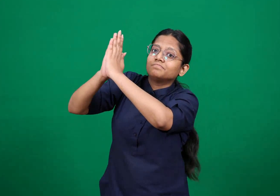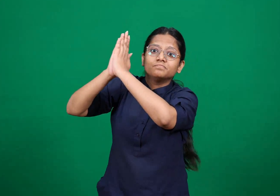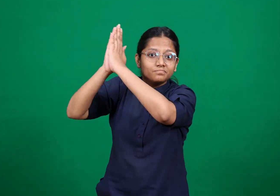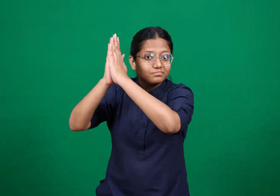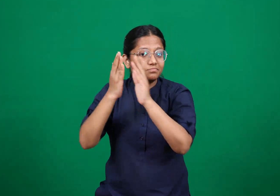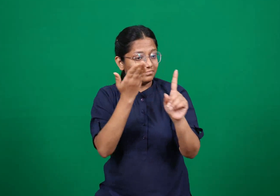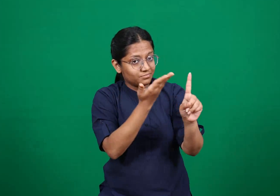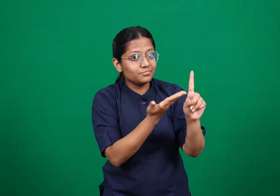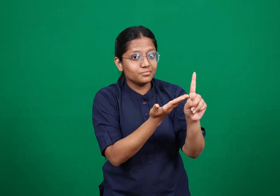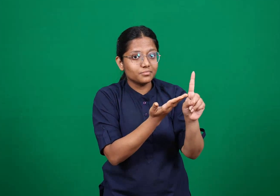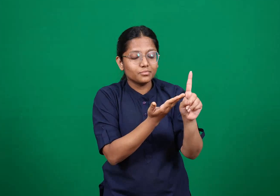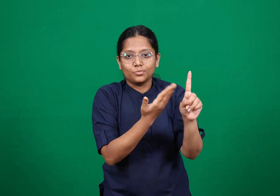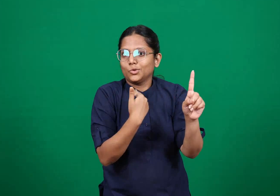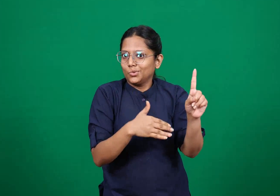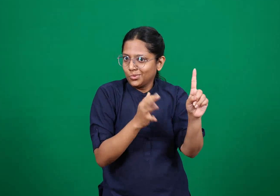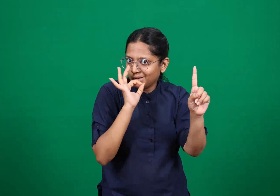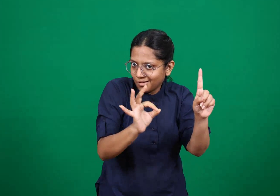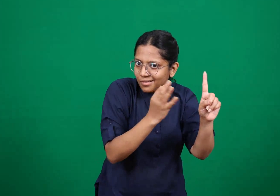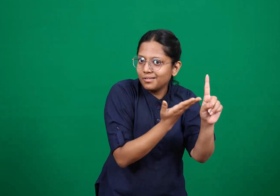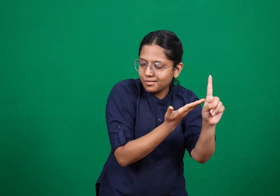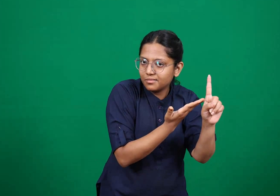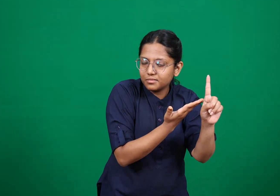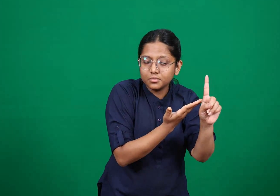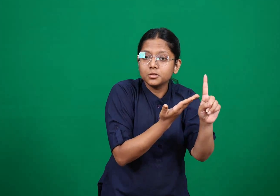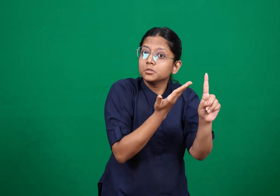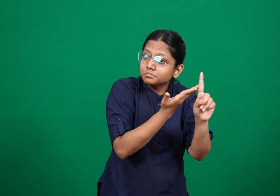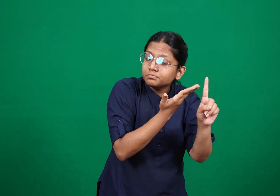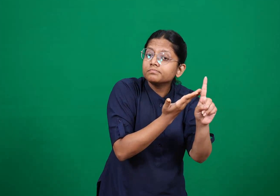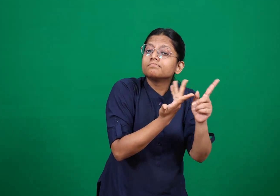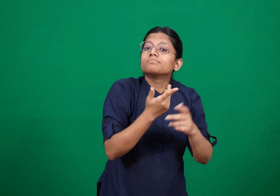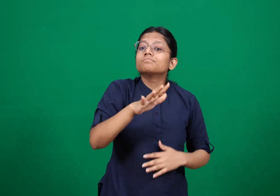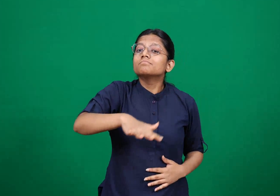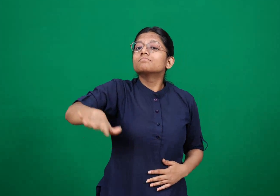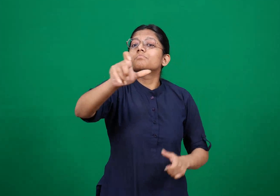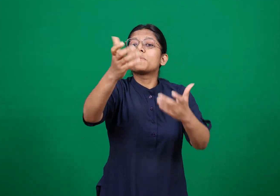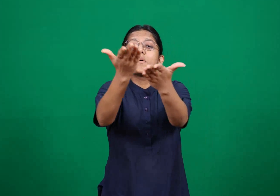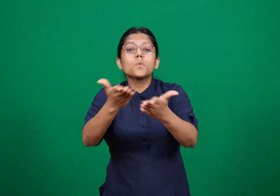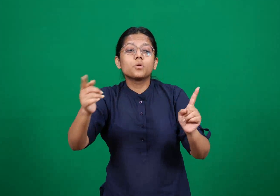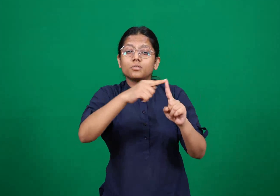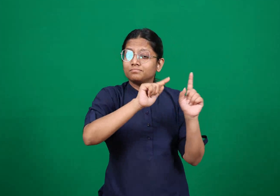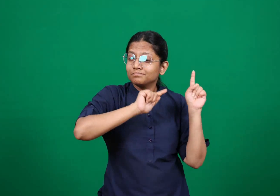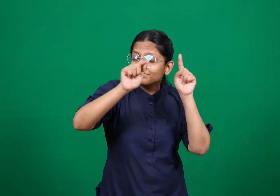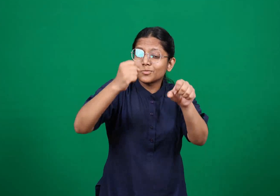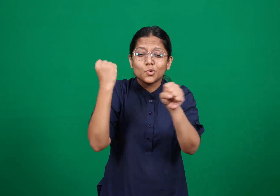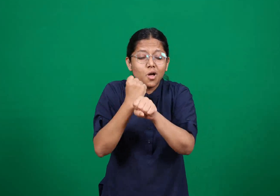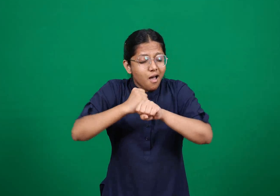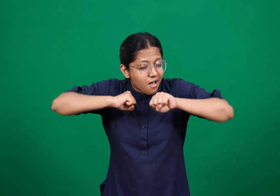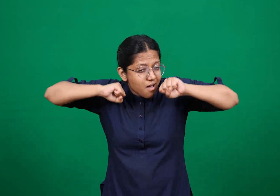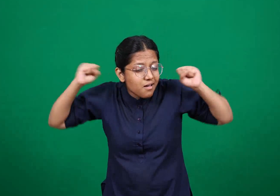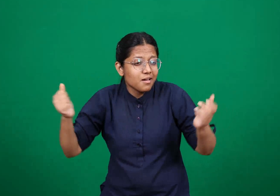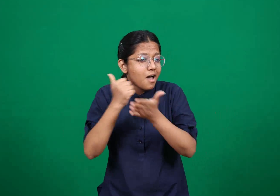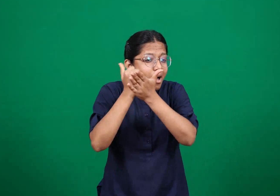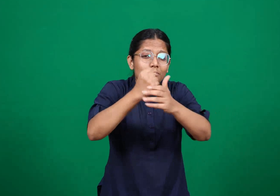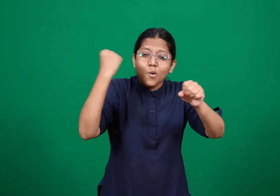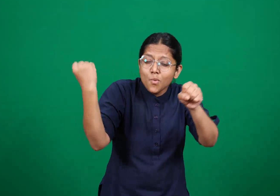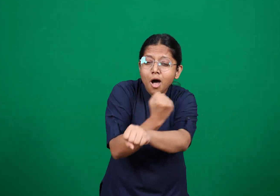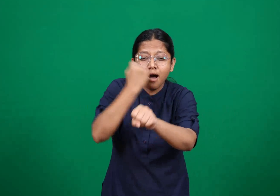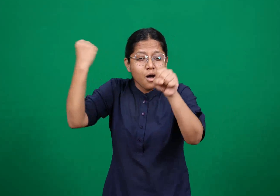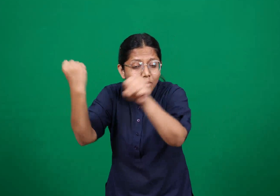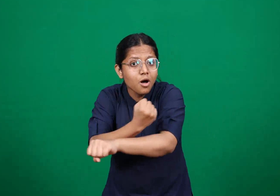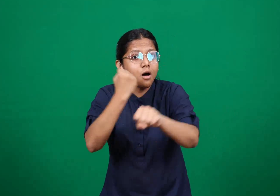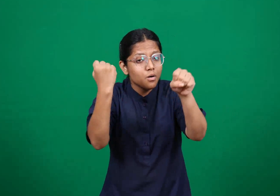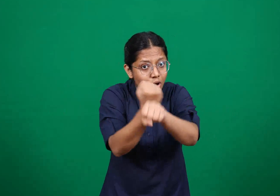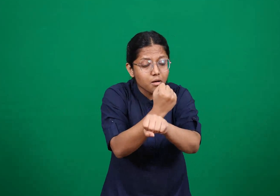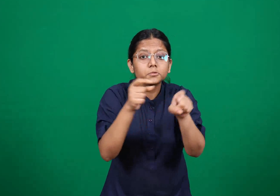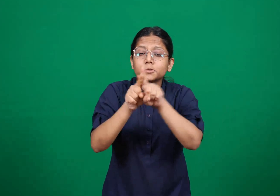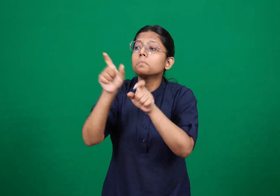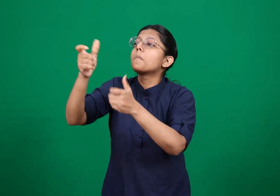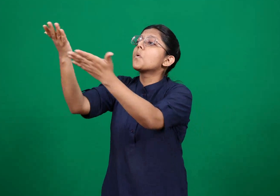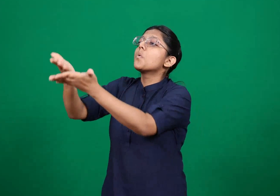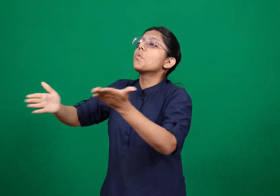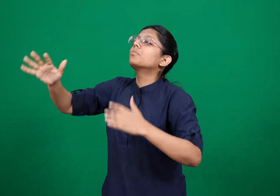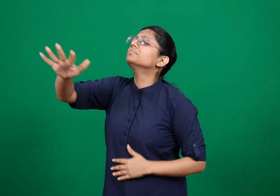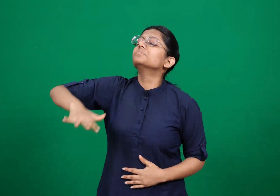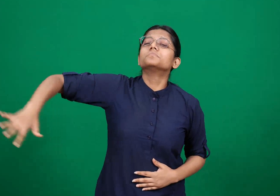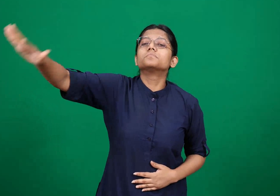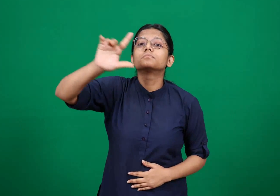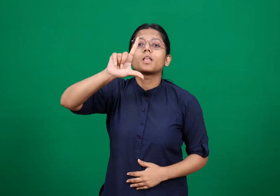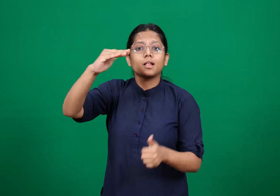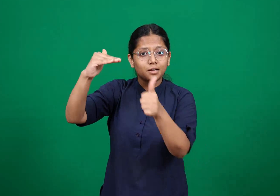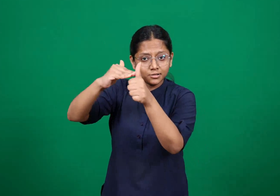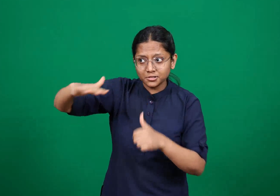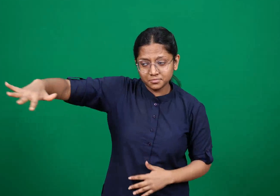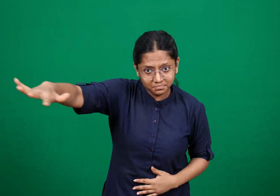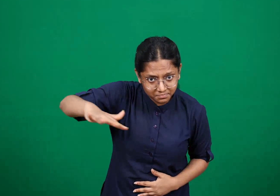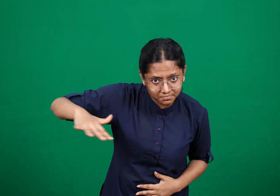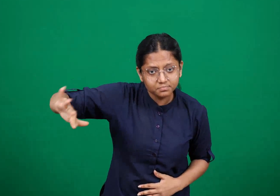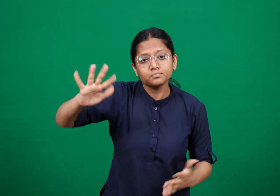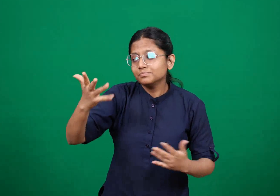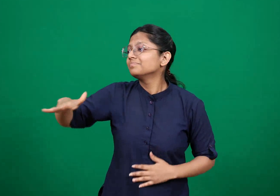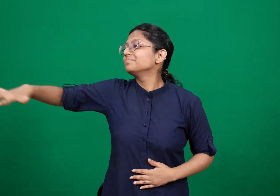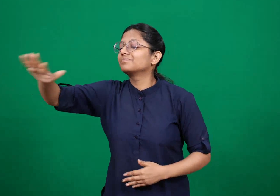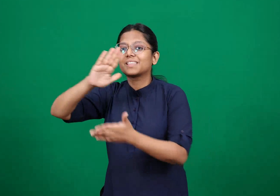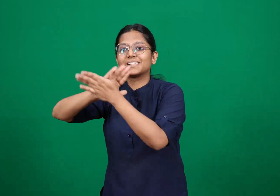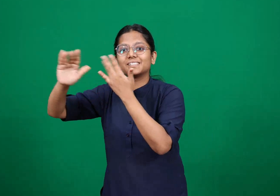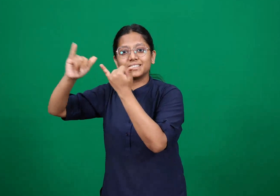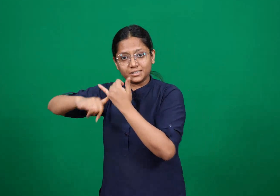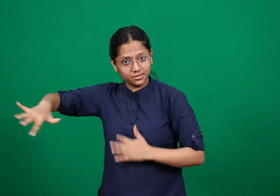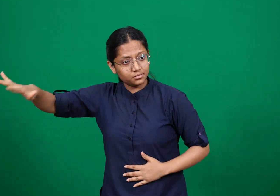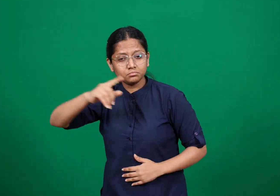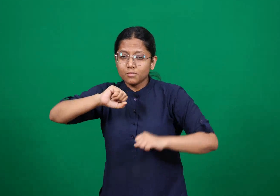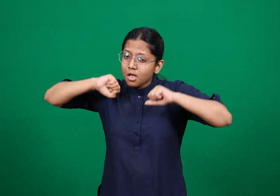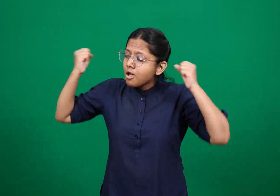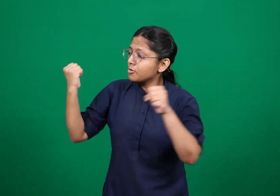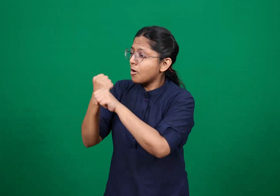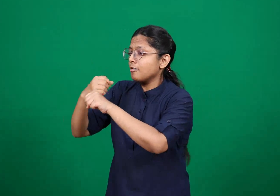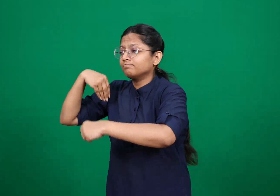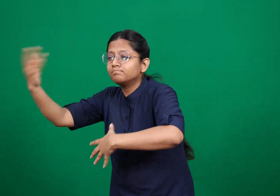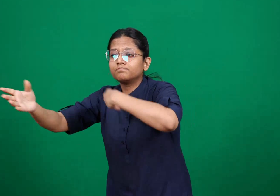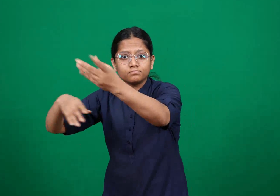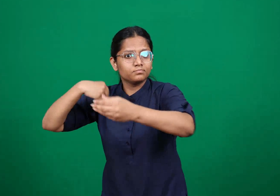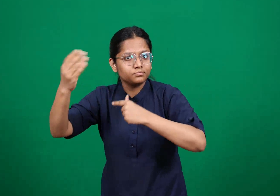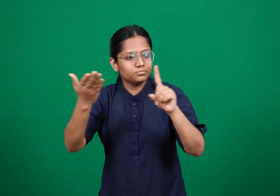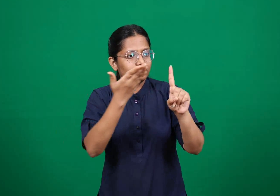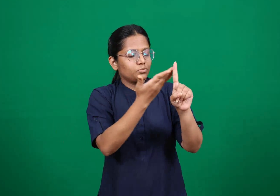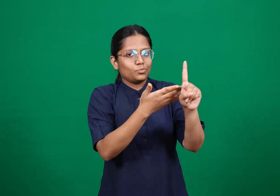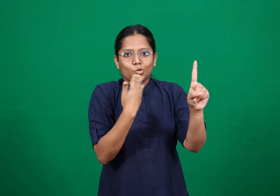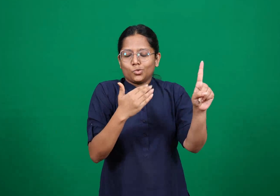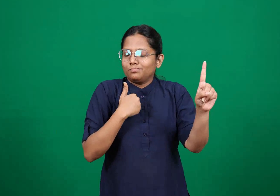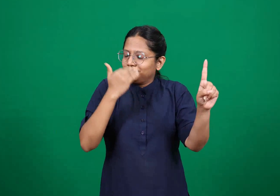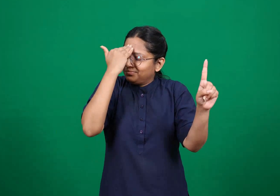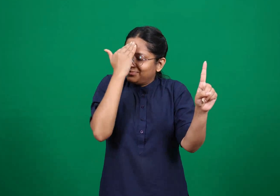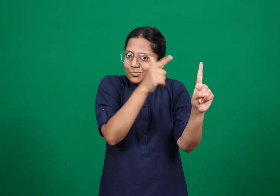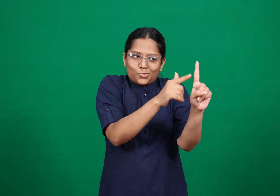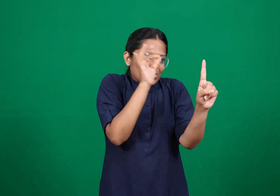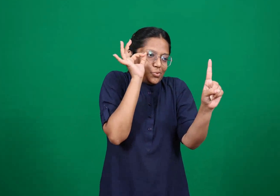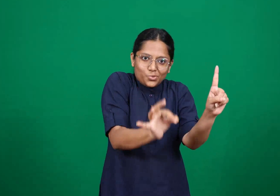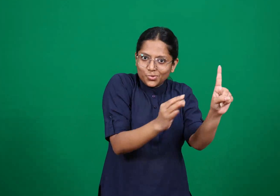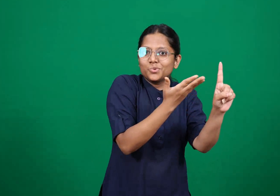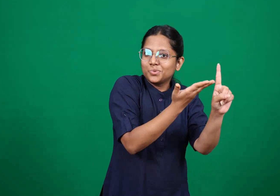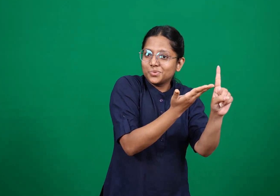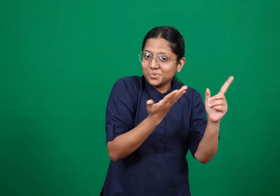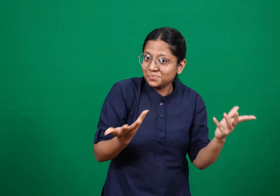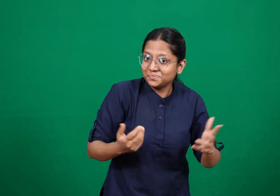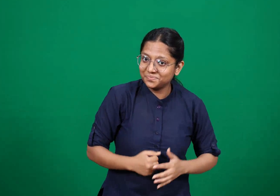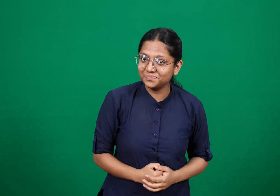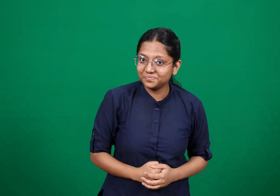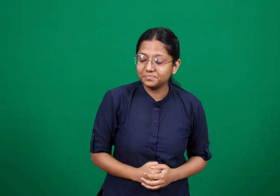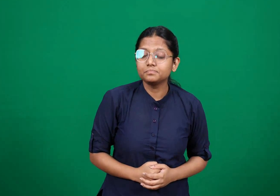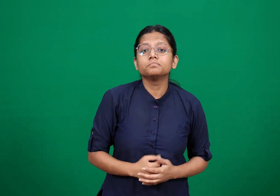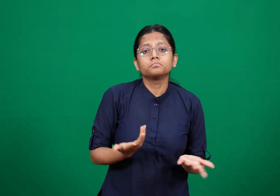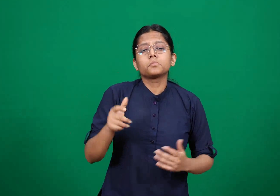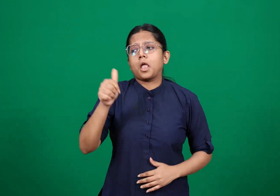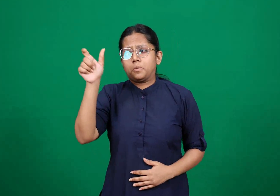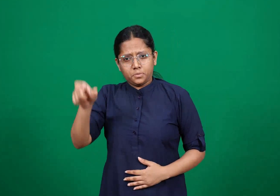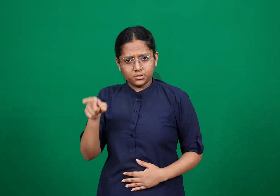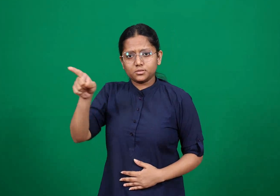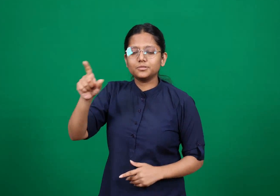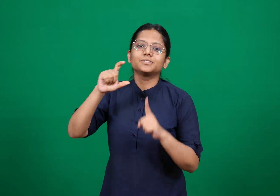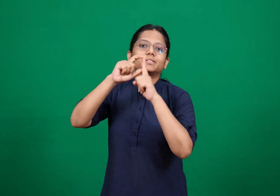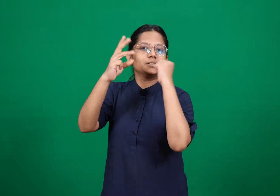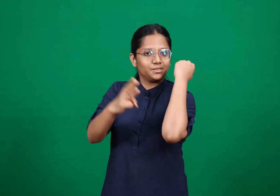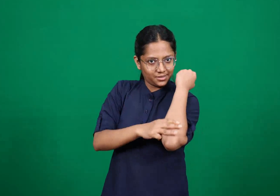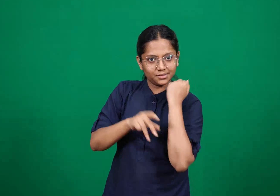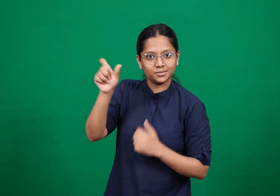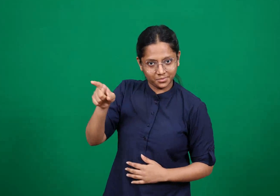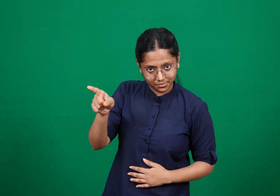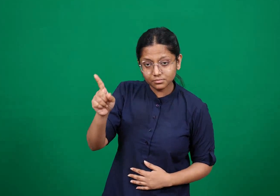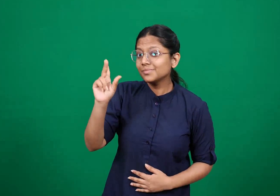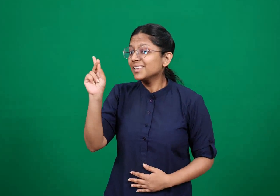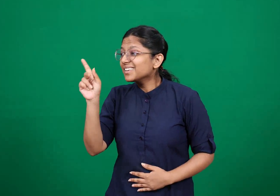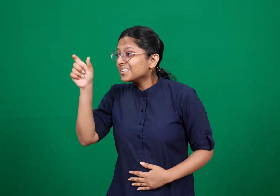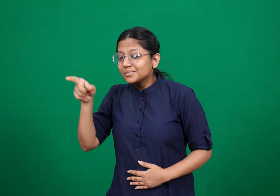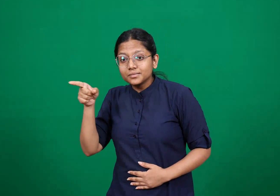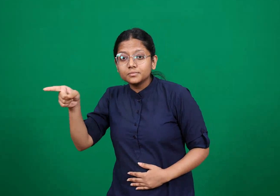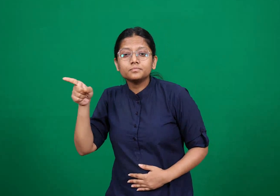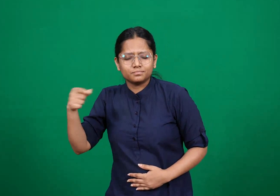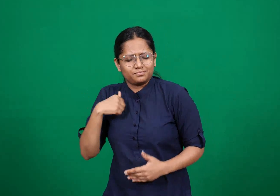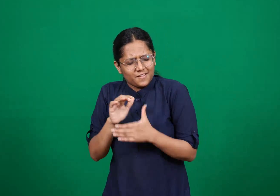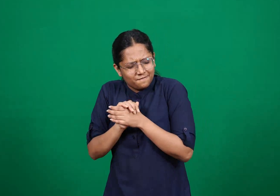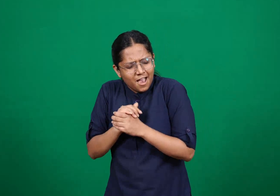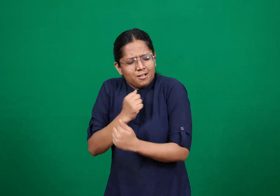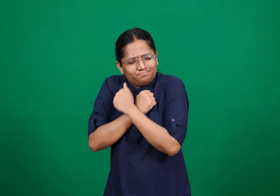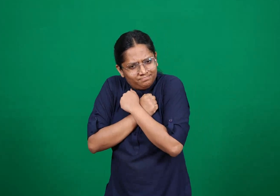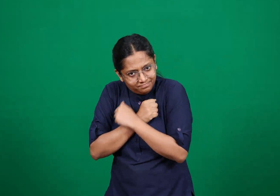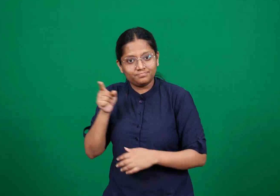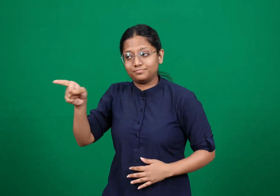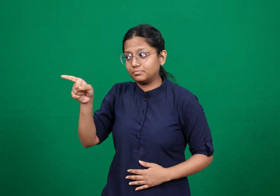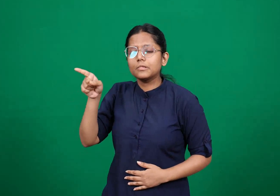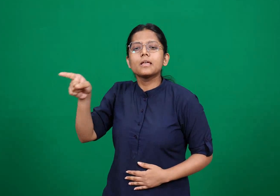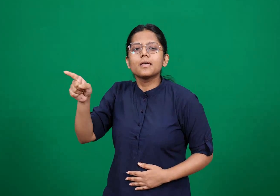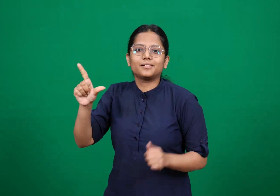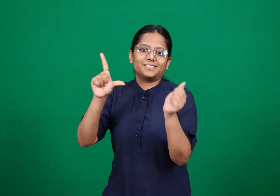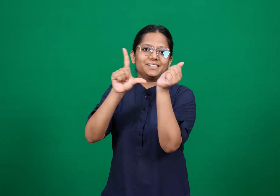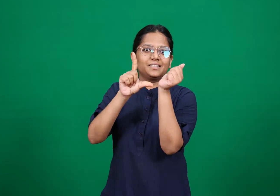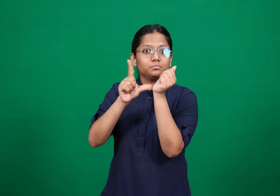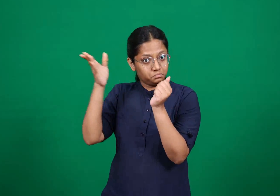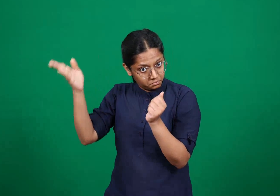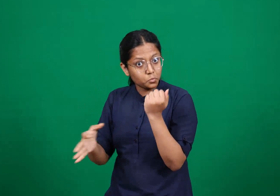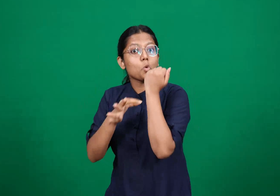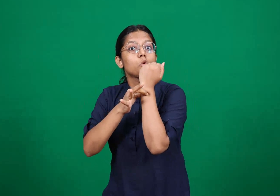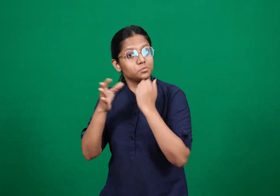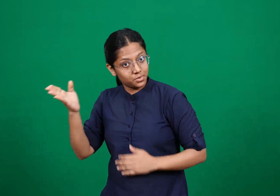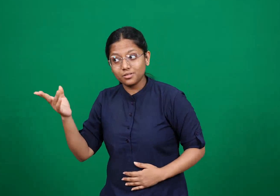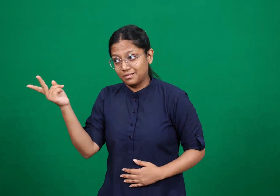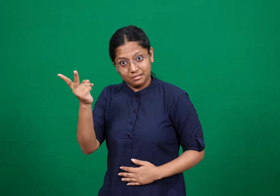For I testify about him that he goes to great pains for you and for those at Laodicea and Hierapolis.